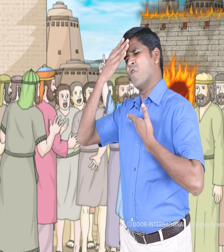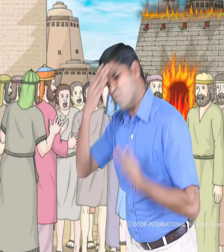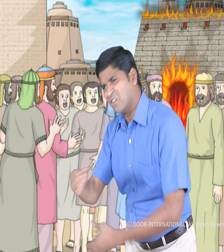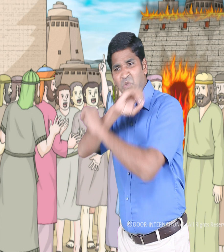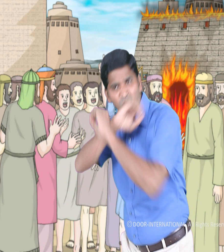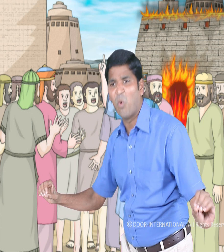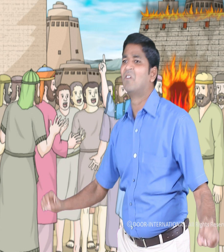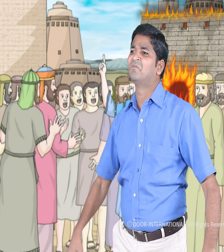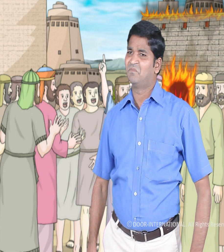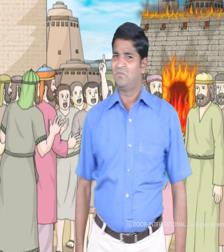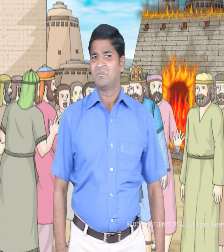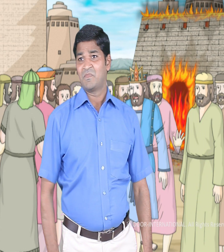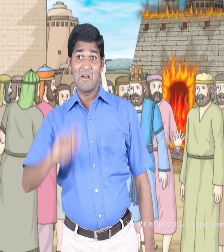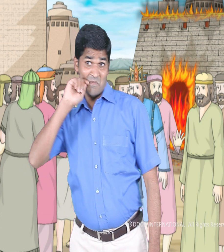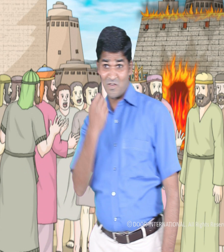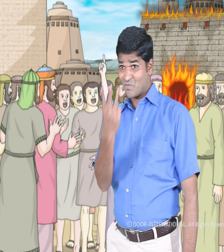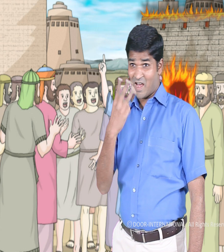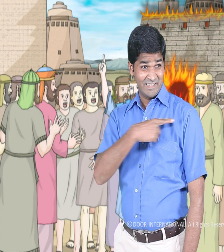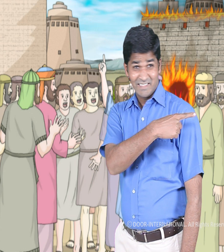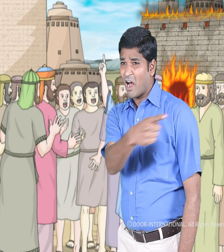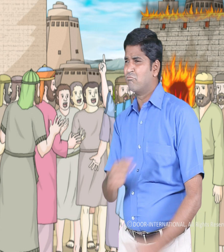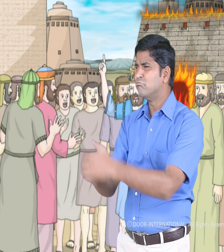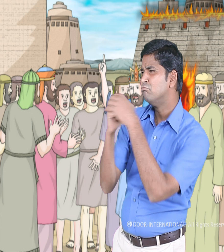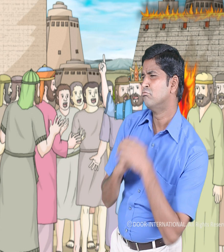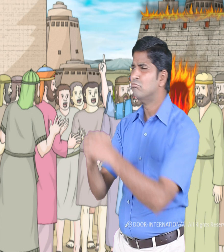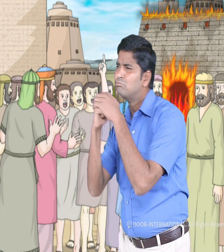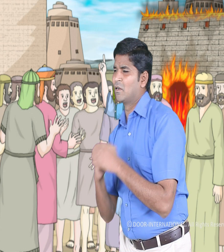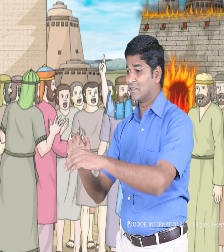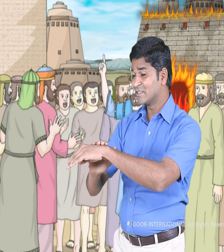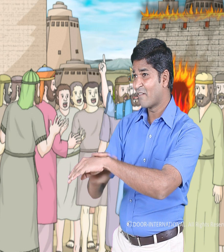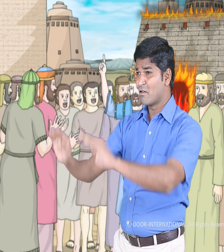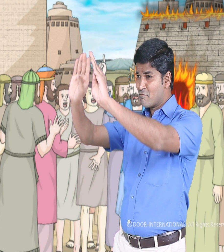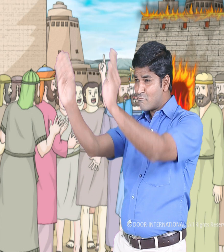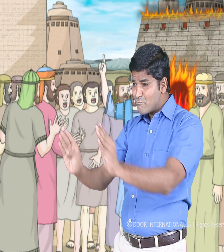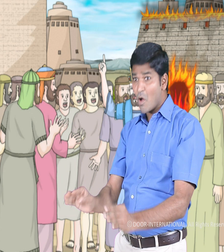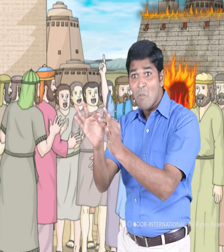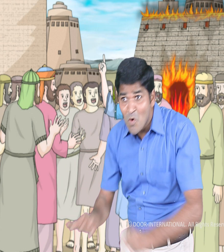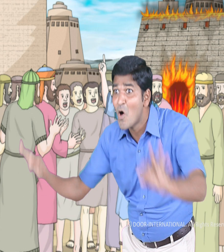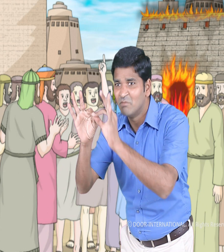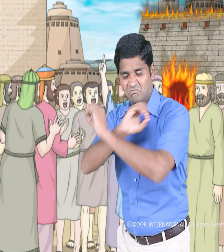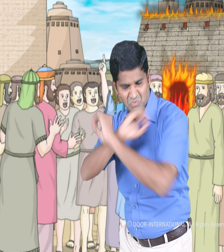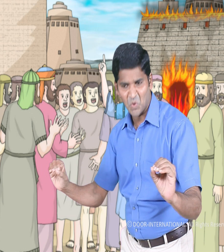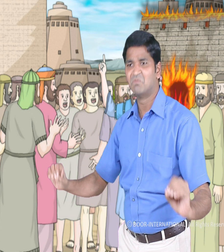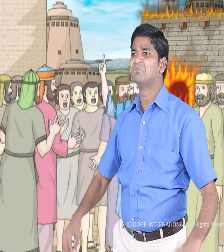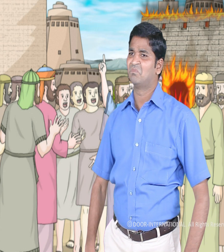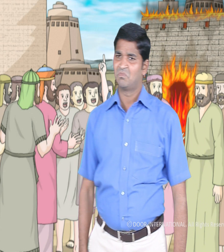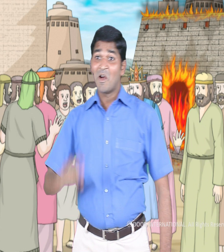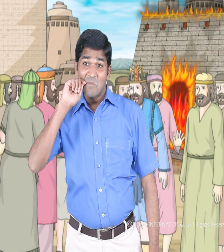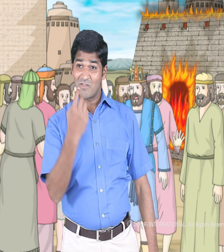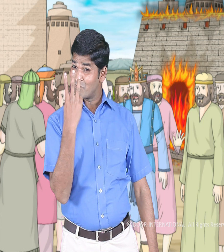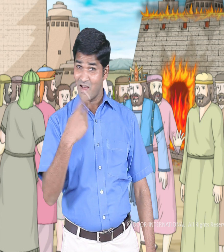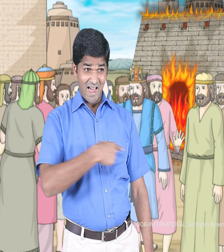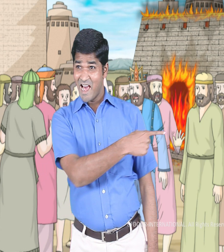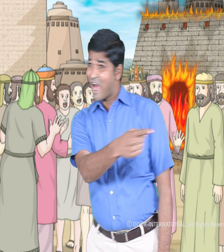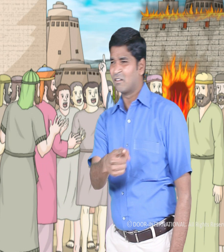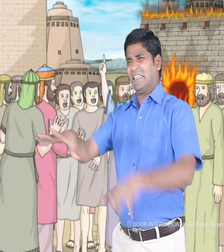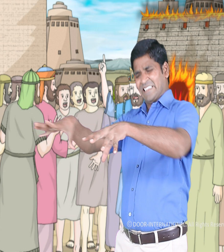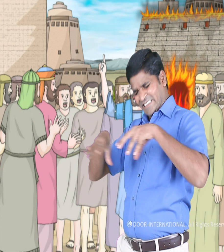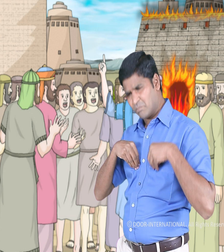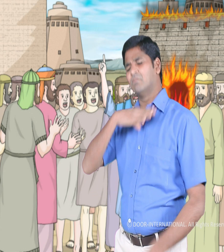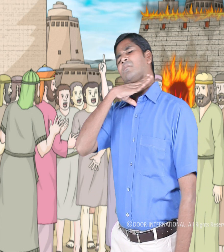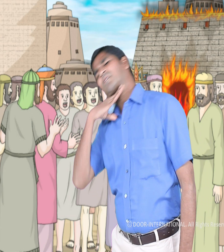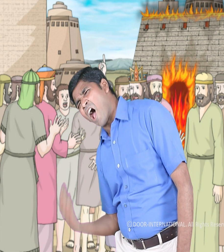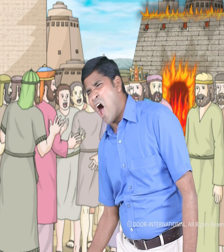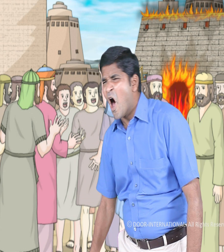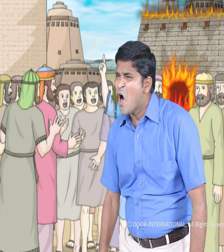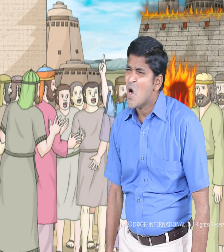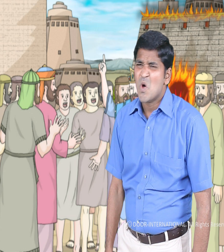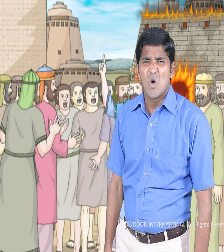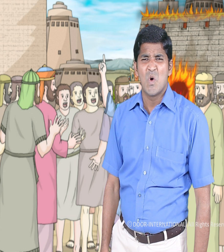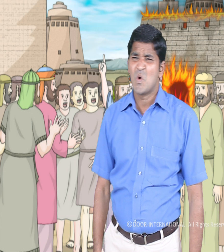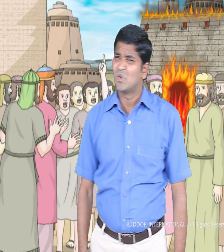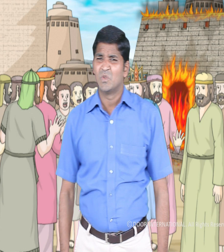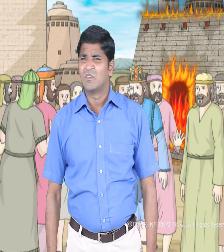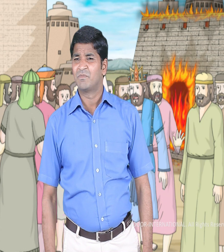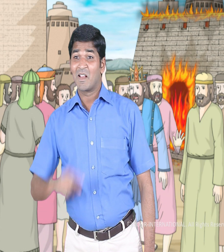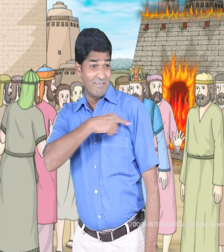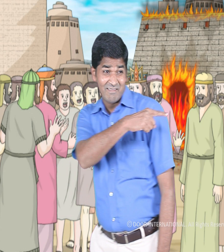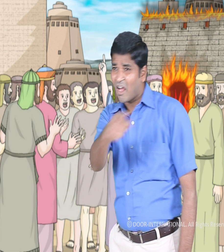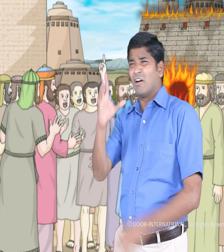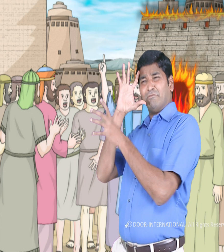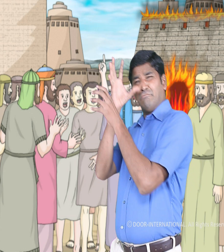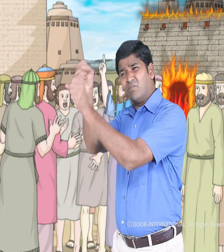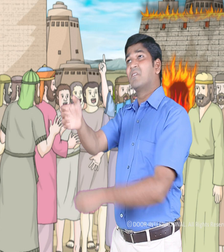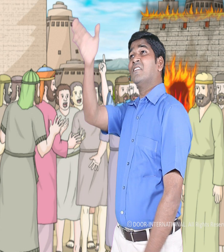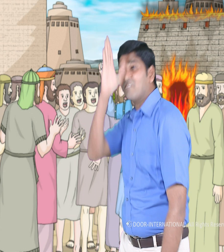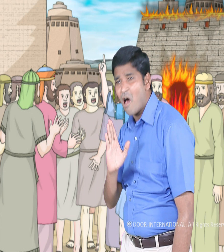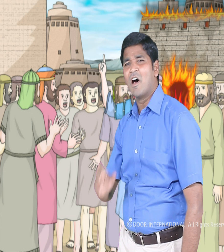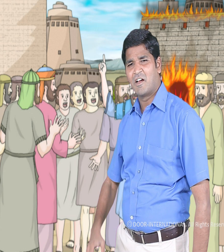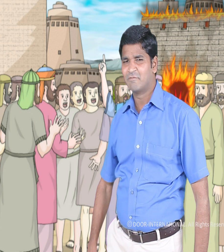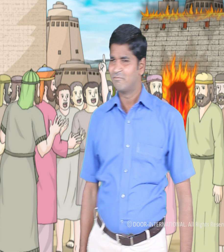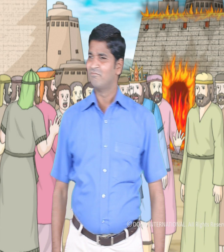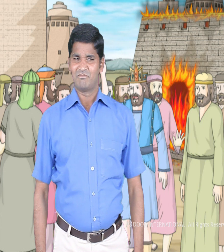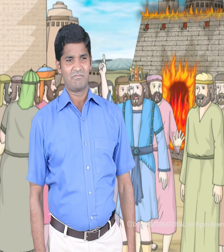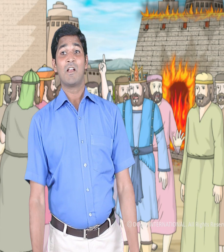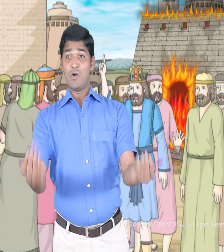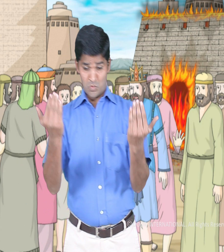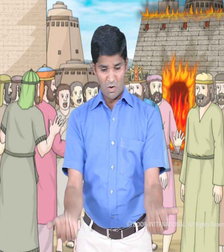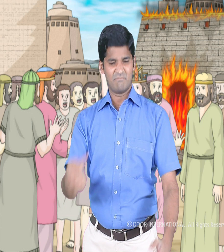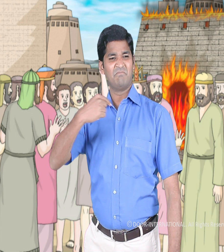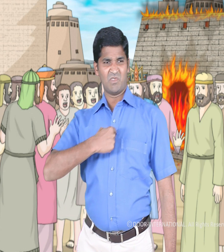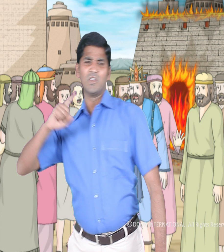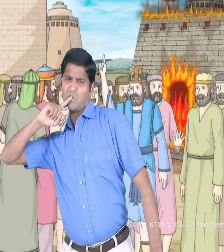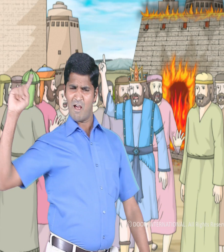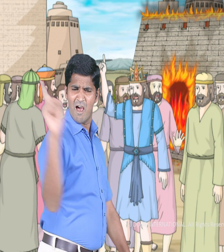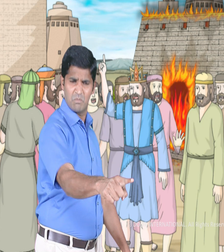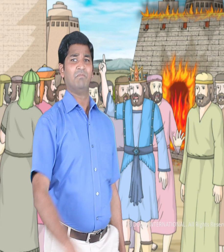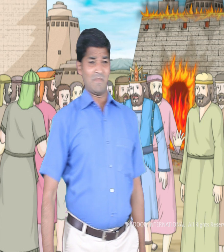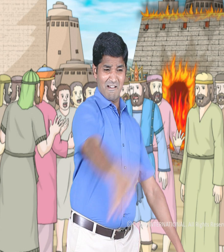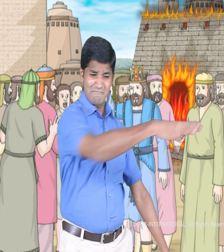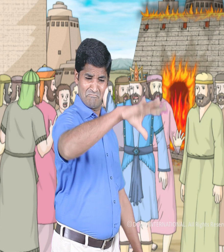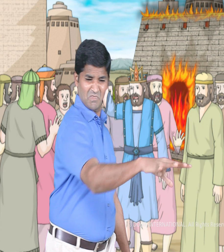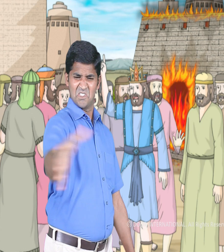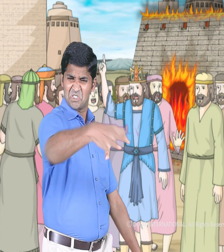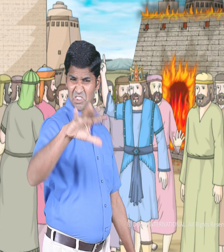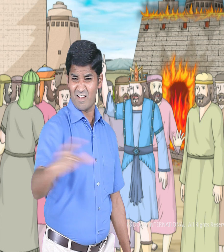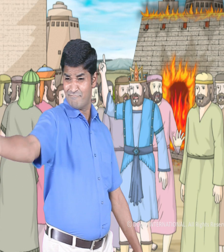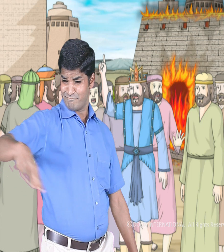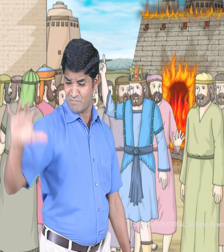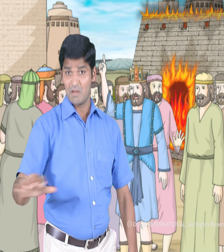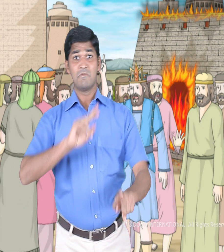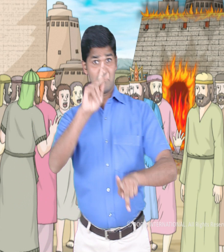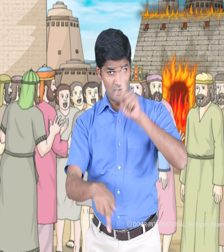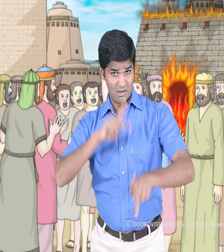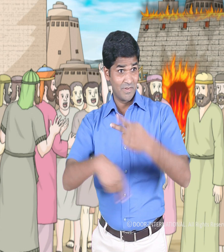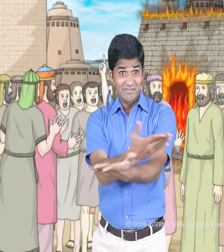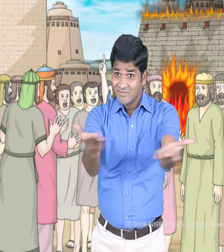They violated the king’s command and risked their lives rather than serve or worship any god except their own God.